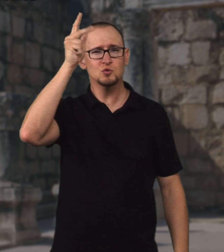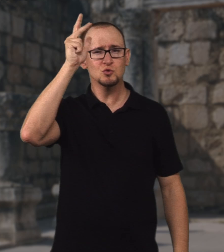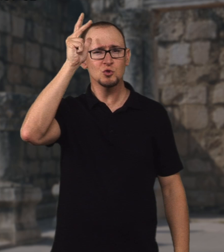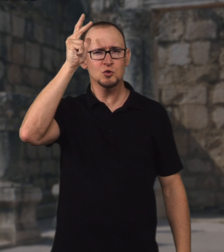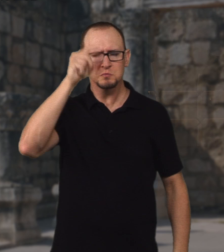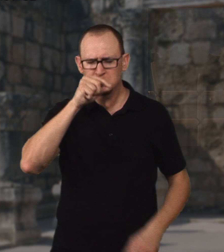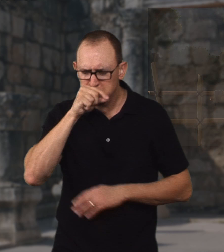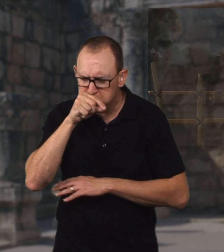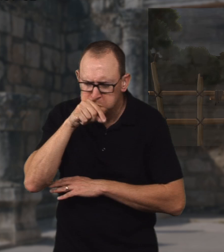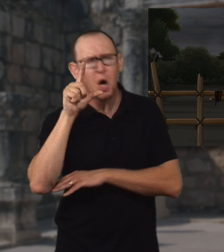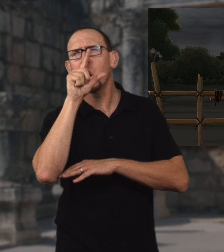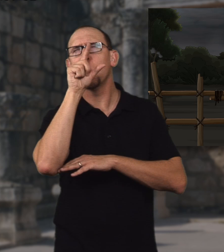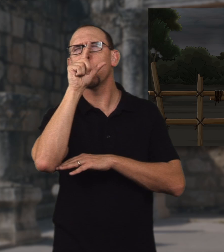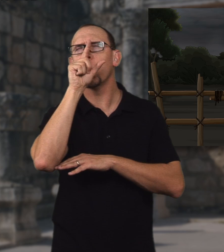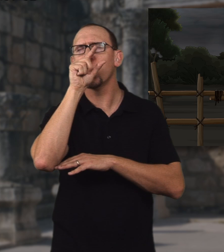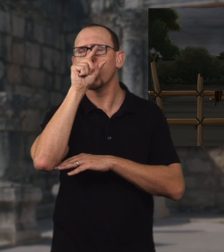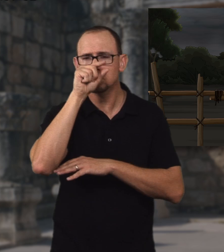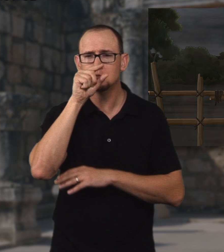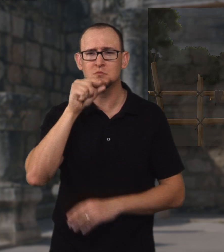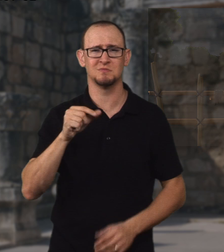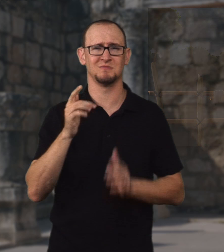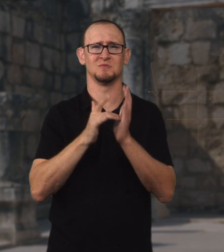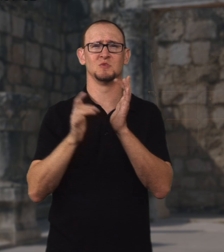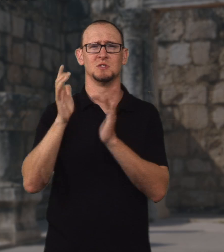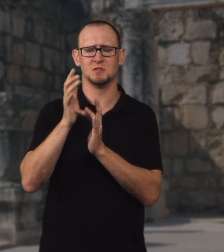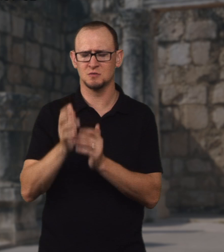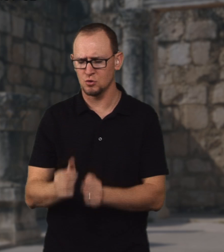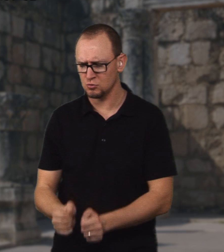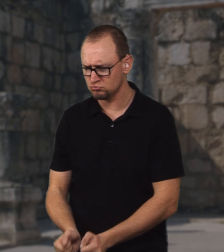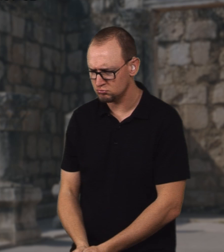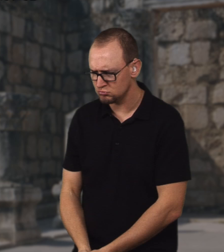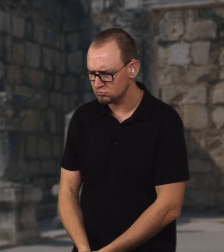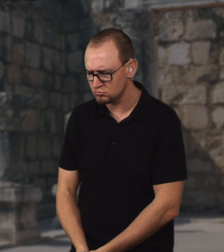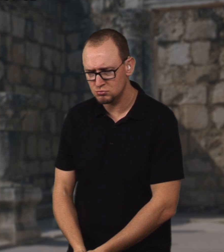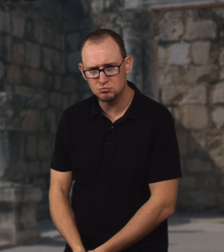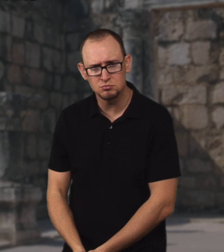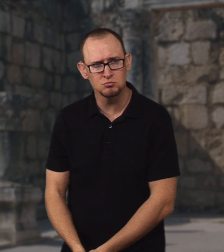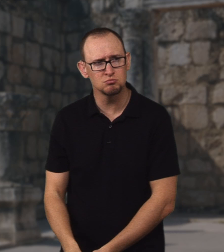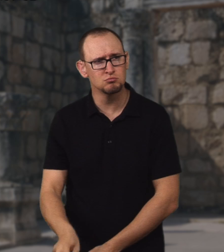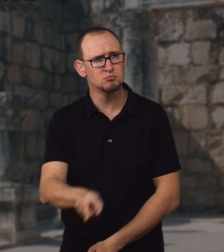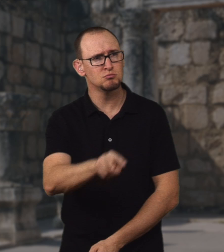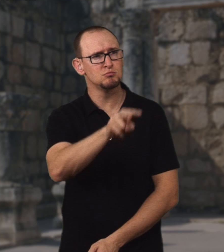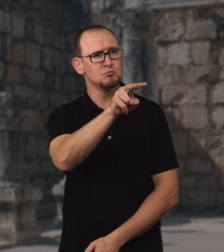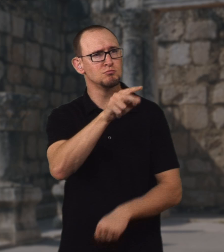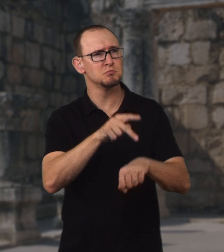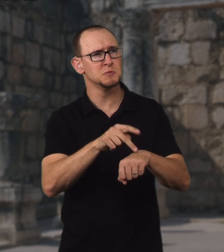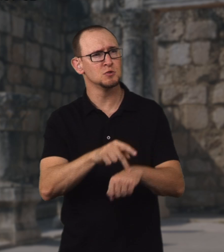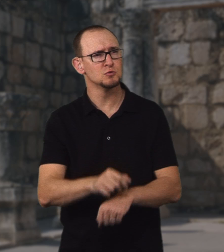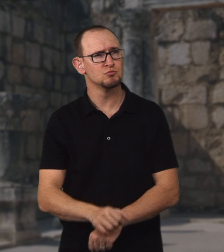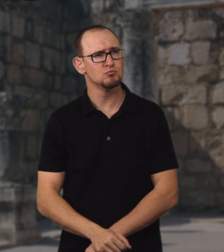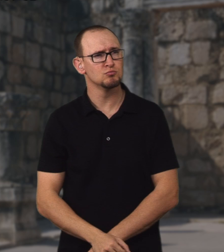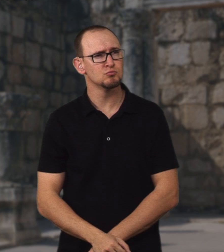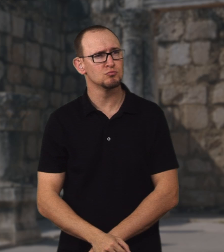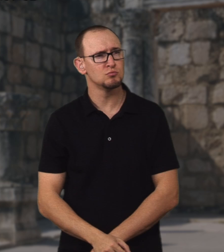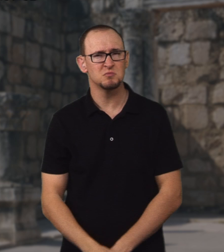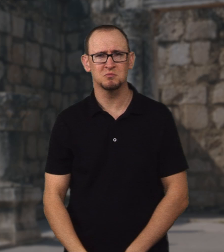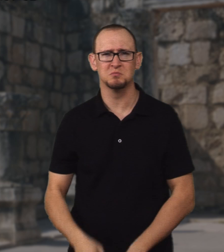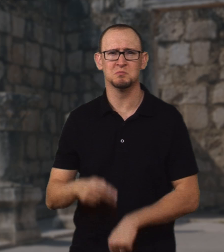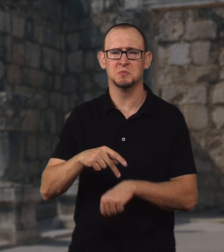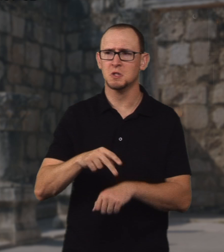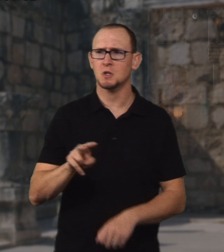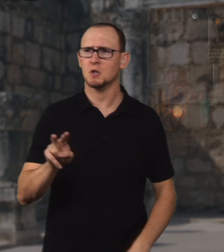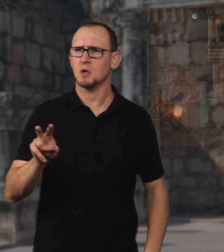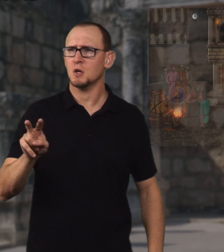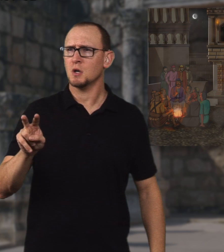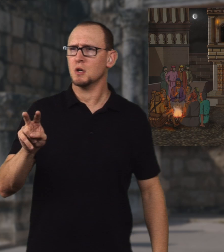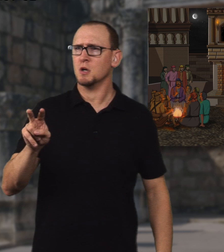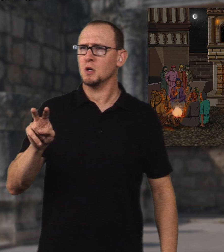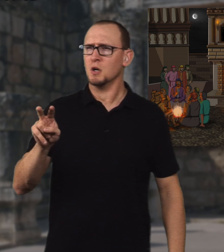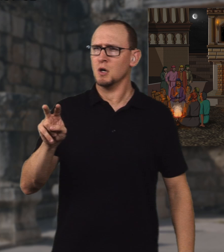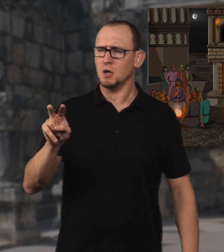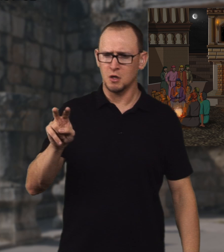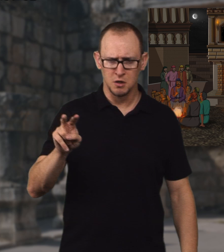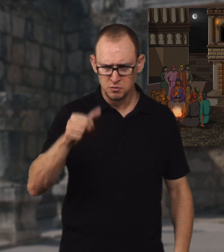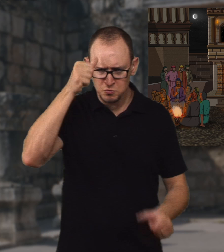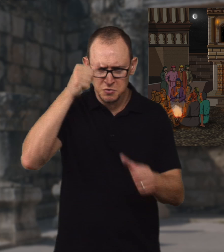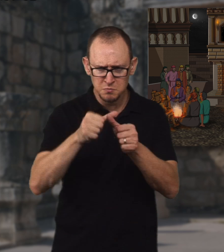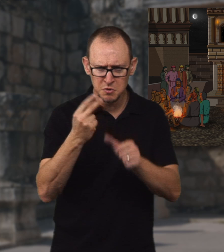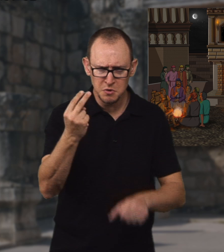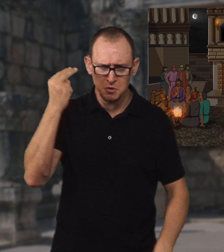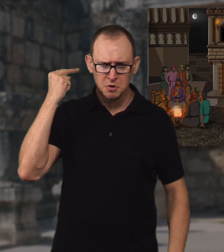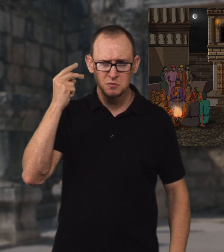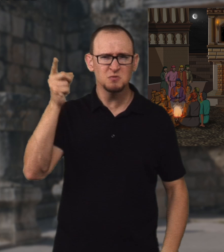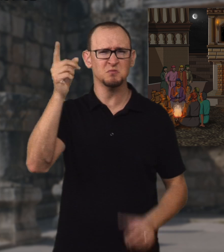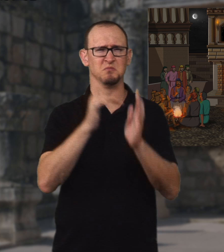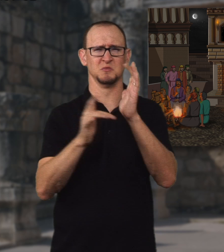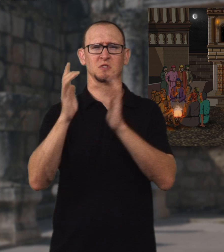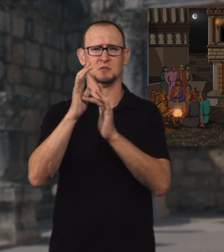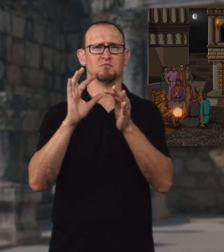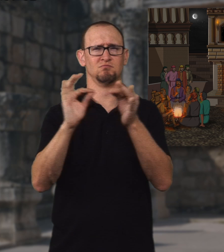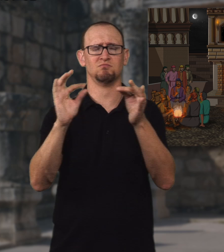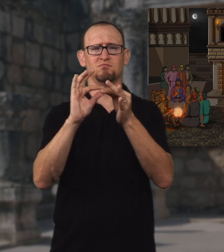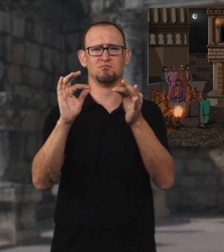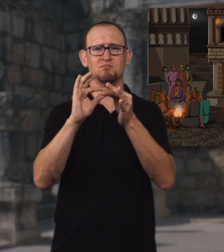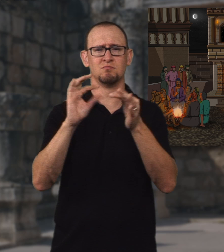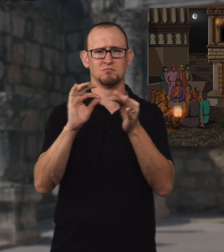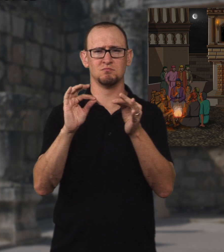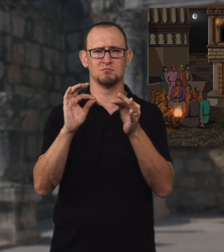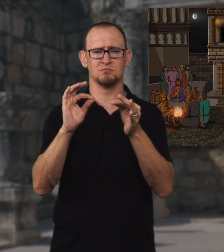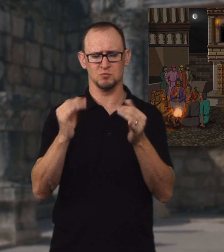And the Lord turned and looked at Peter.